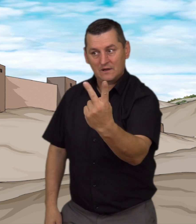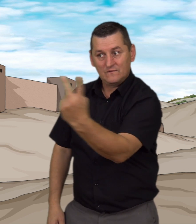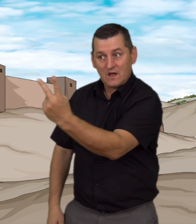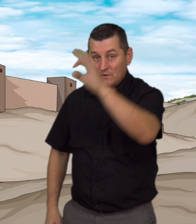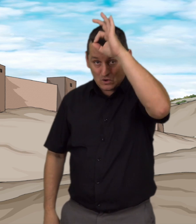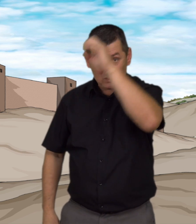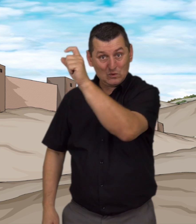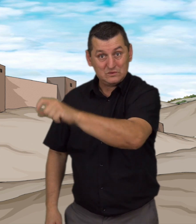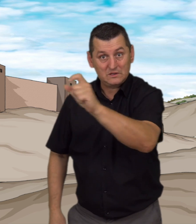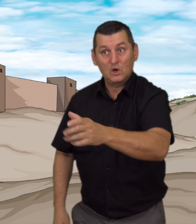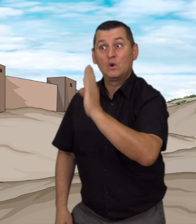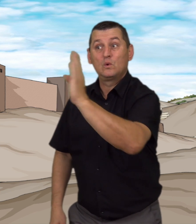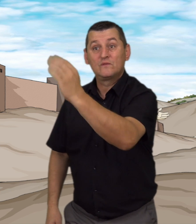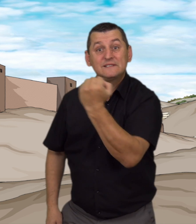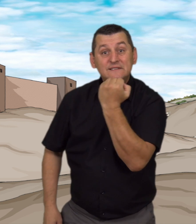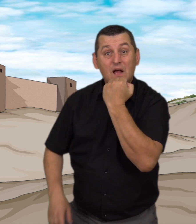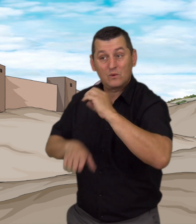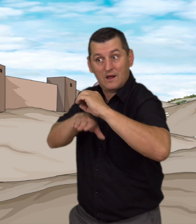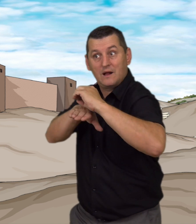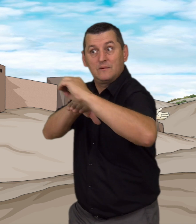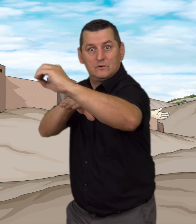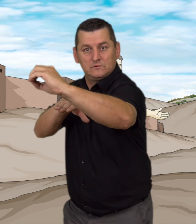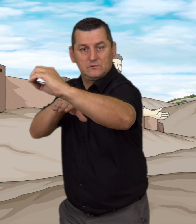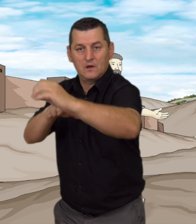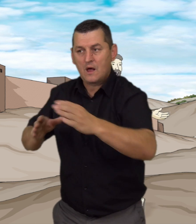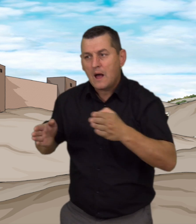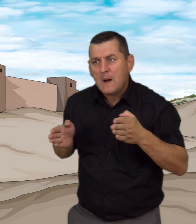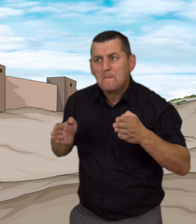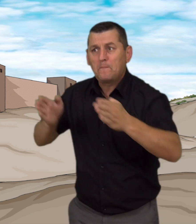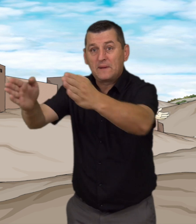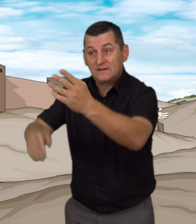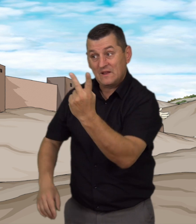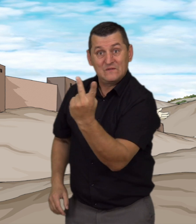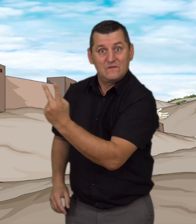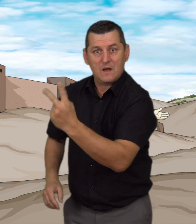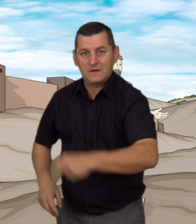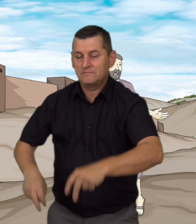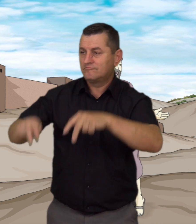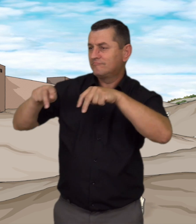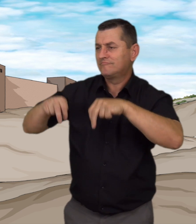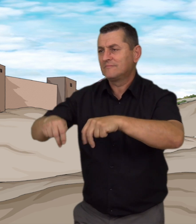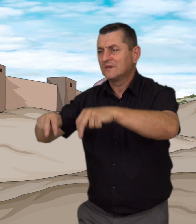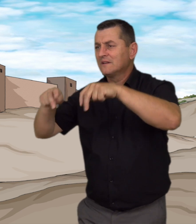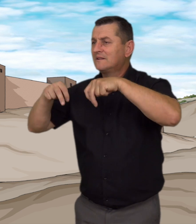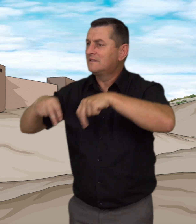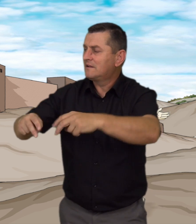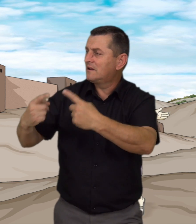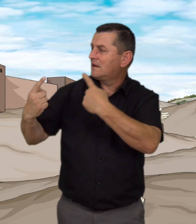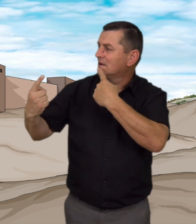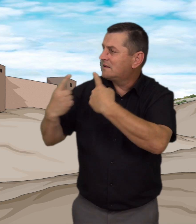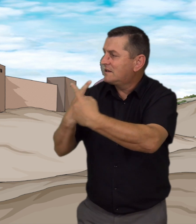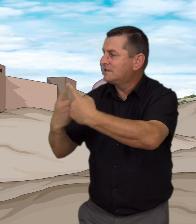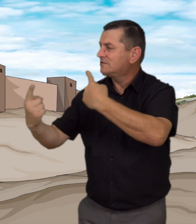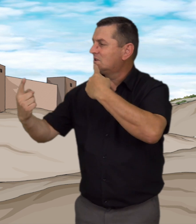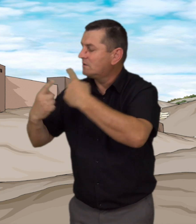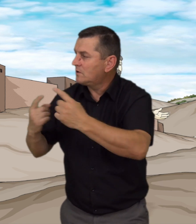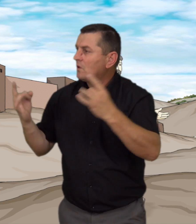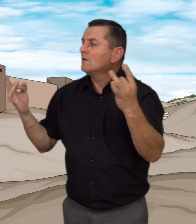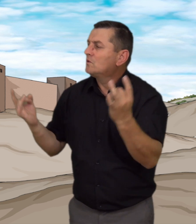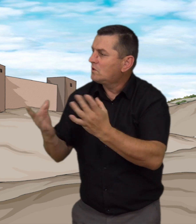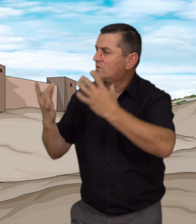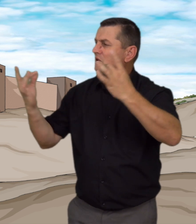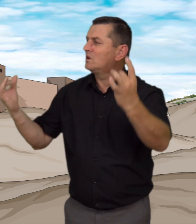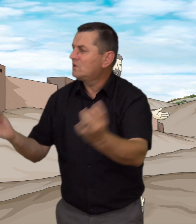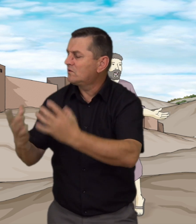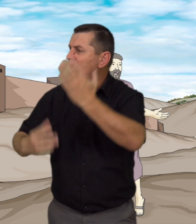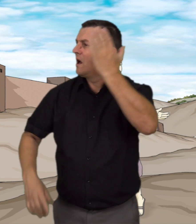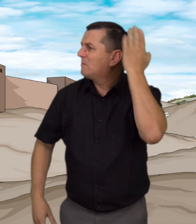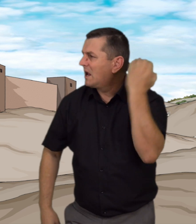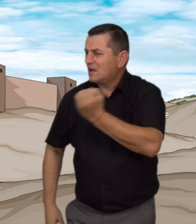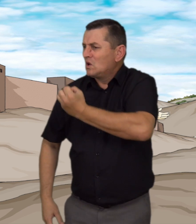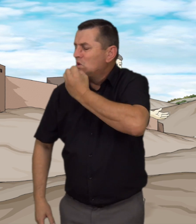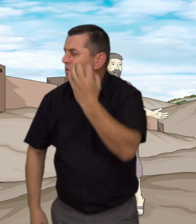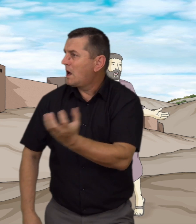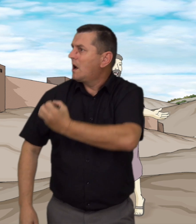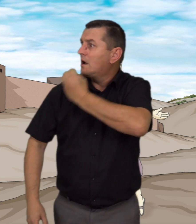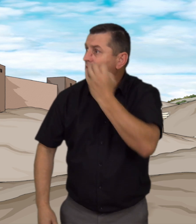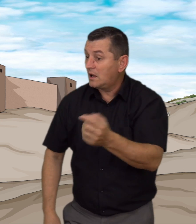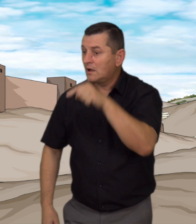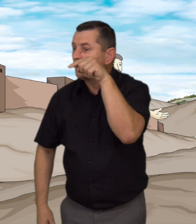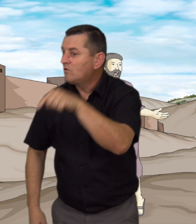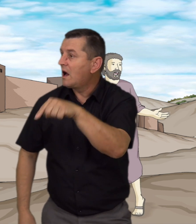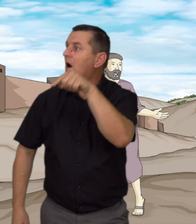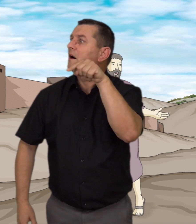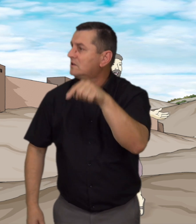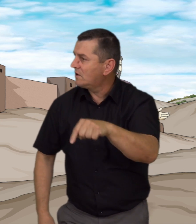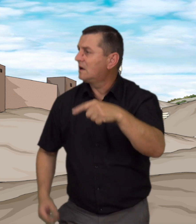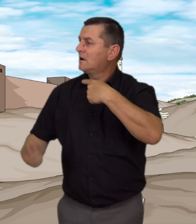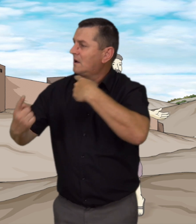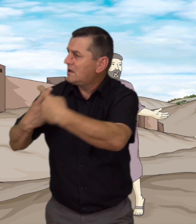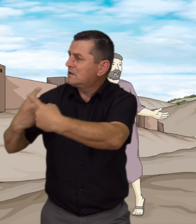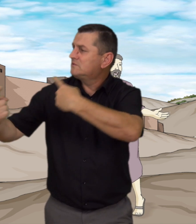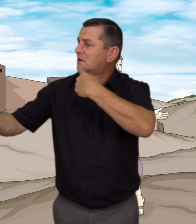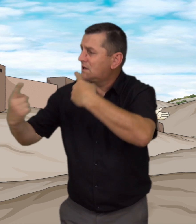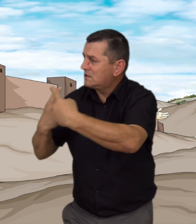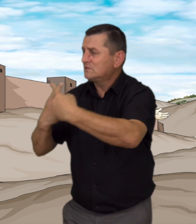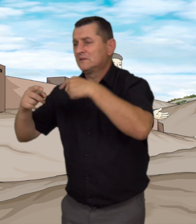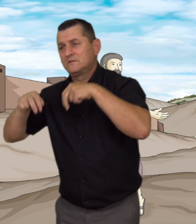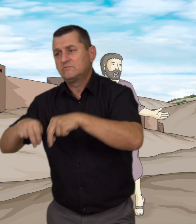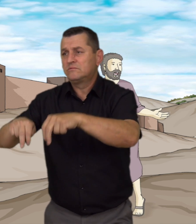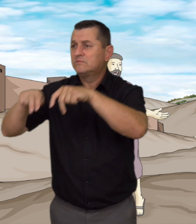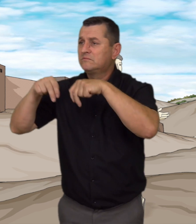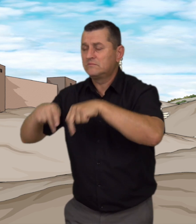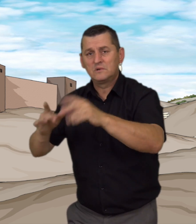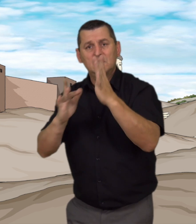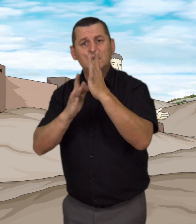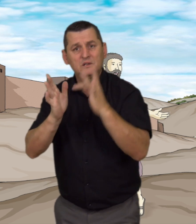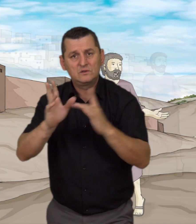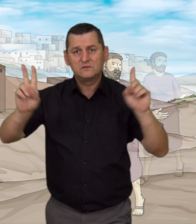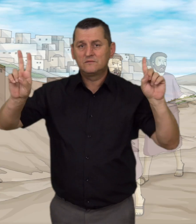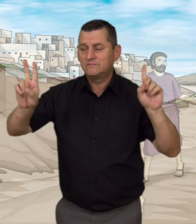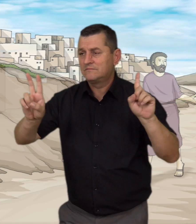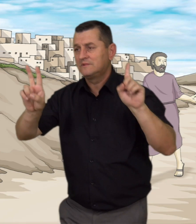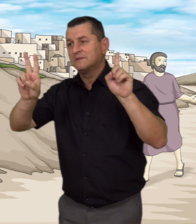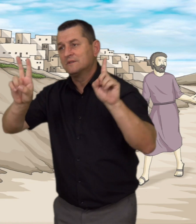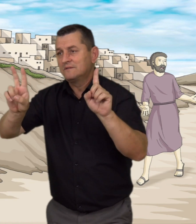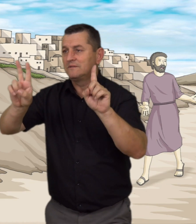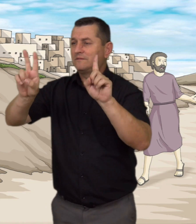They were talking with each other about everything that had happened.